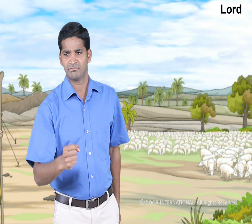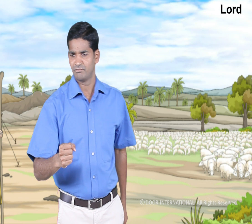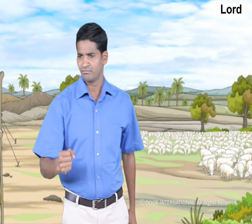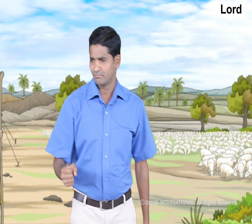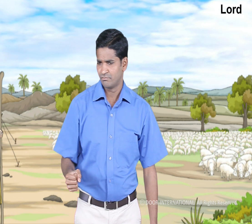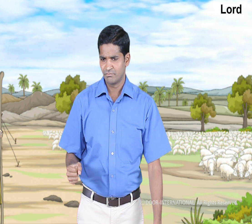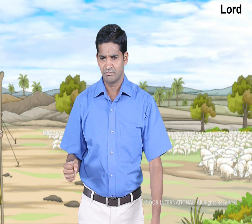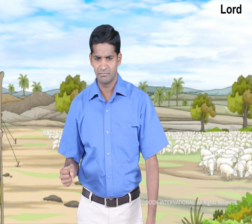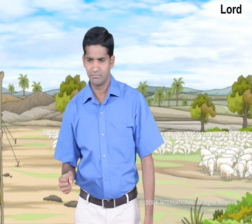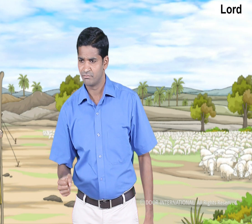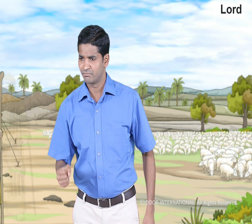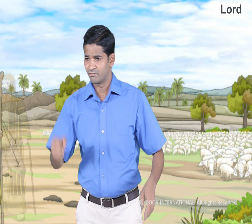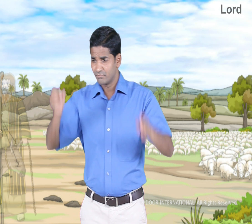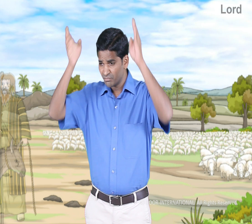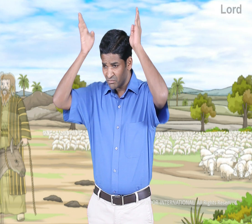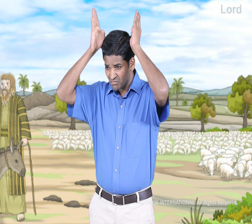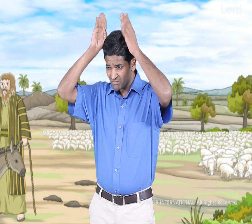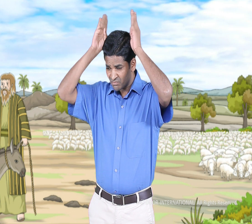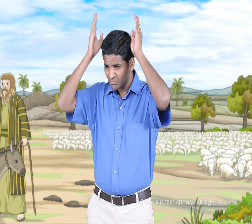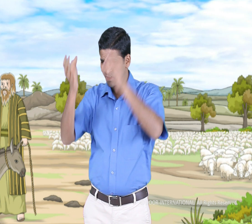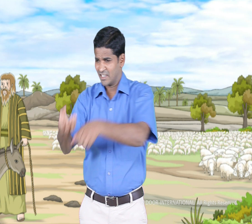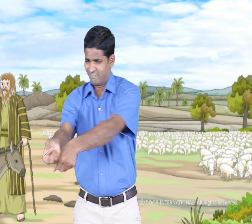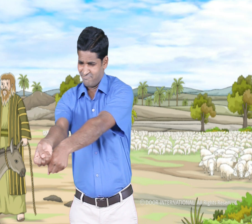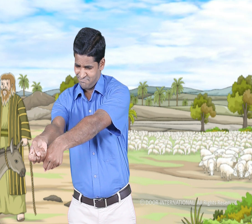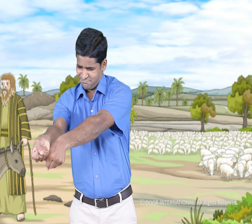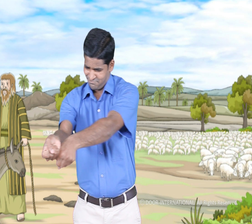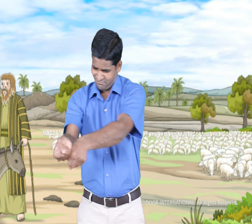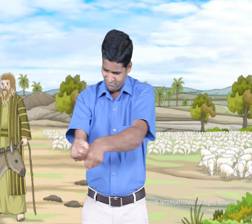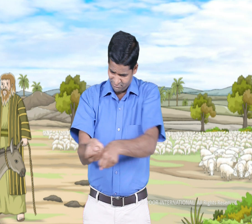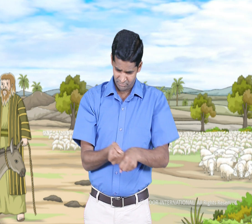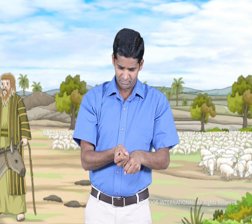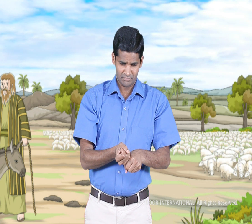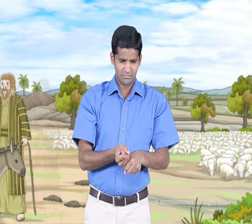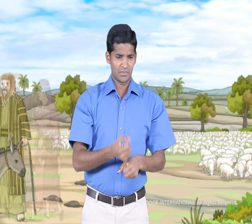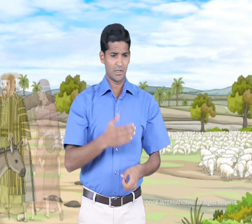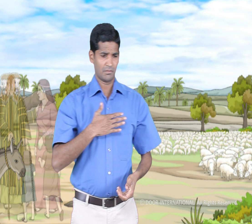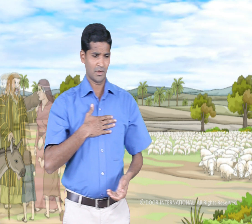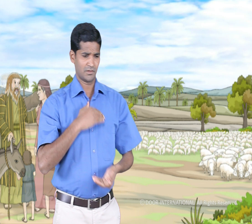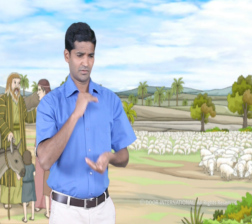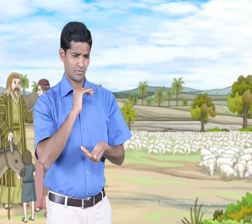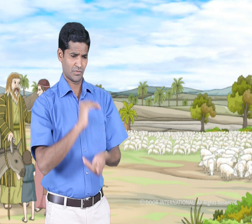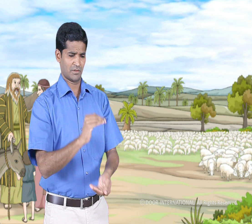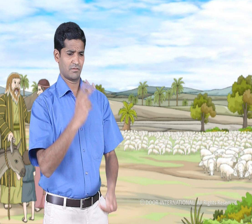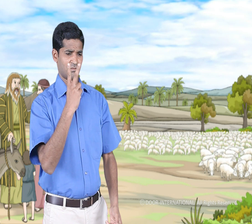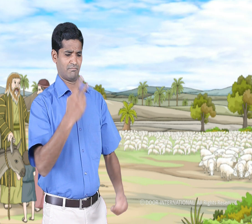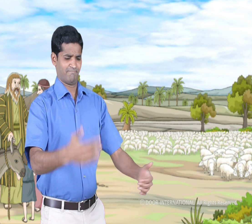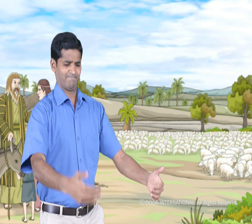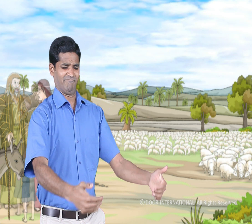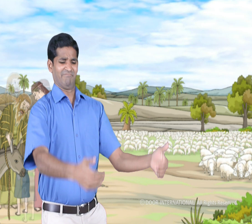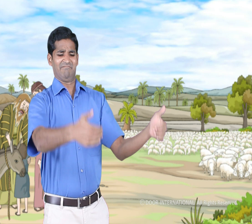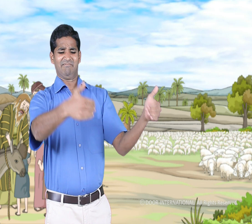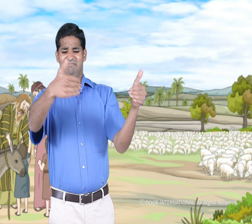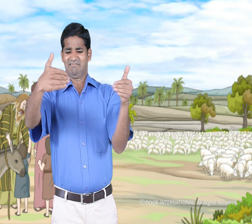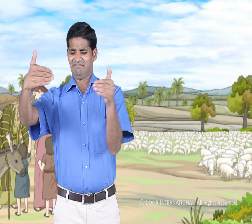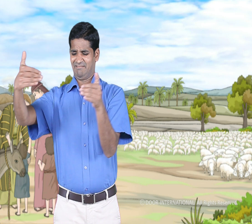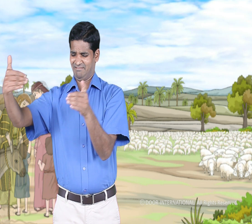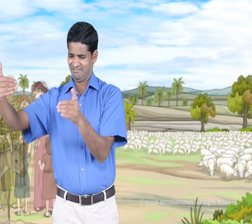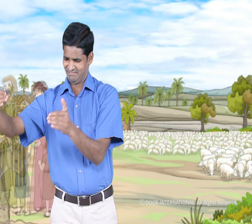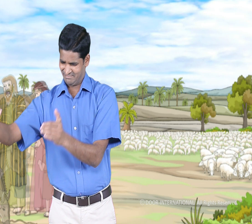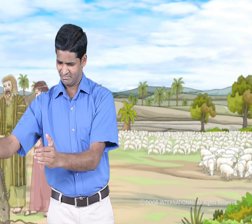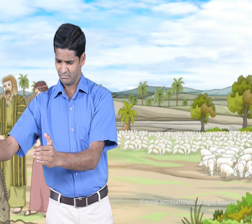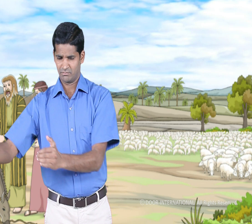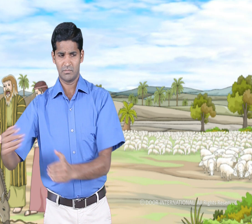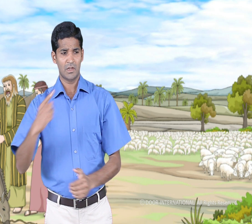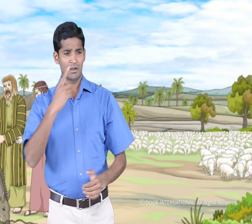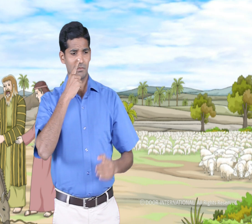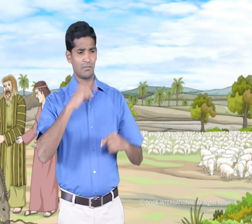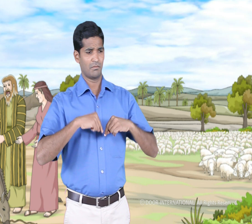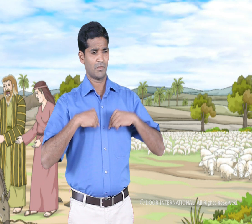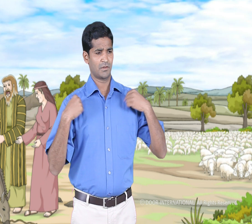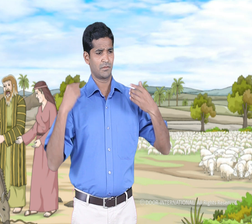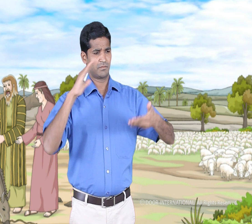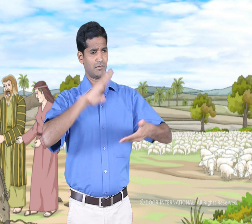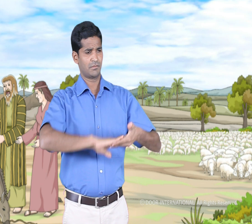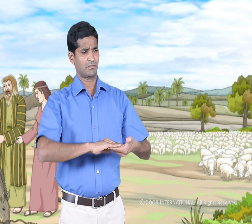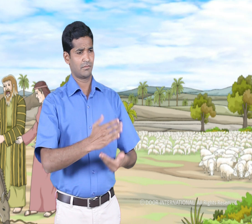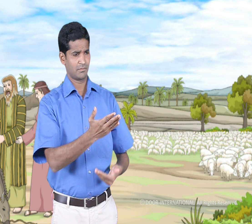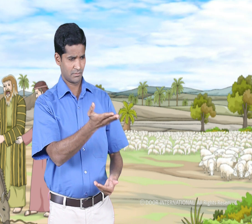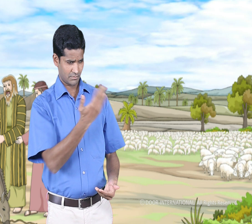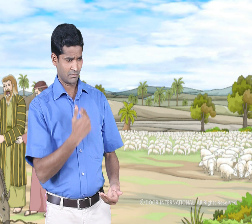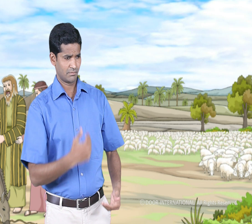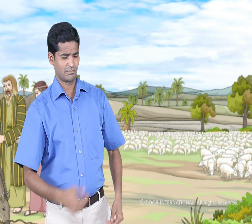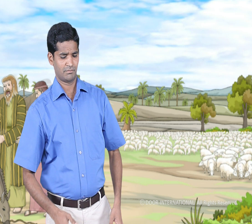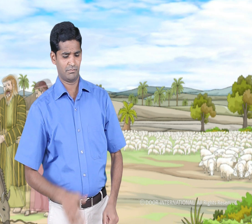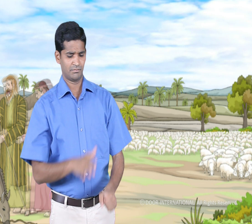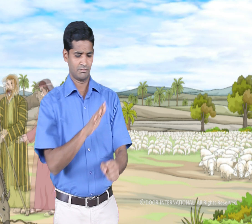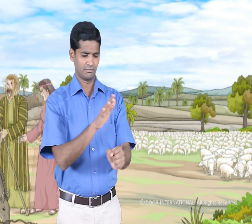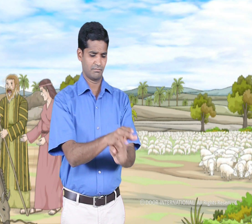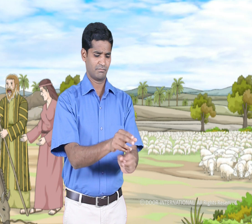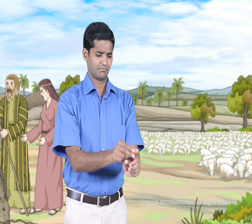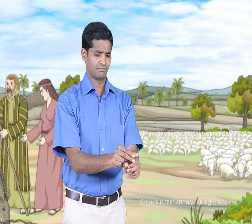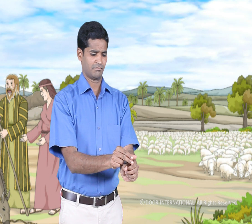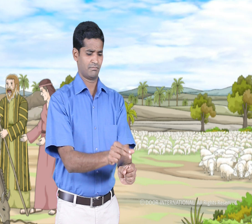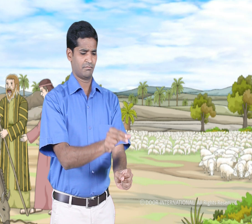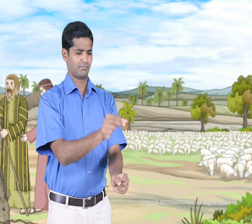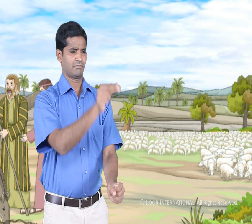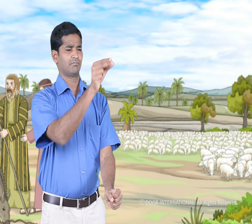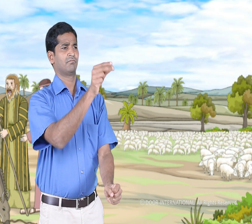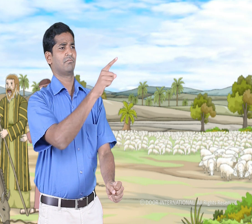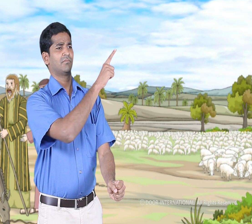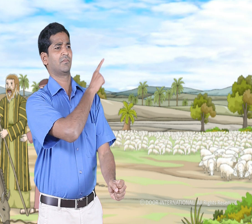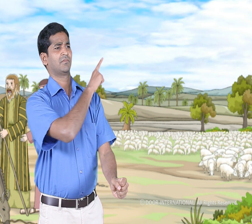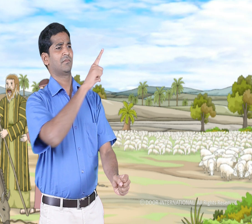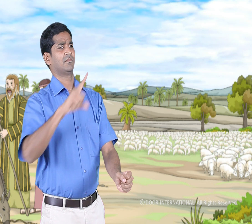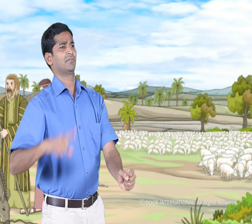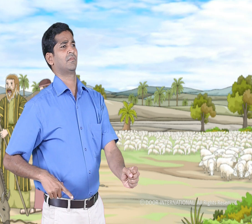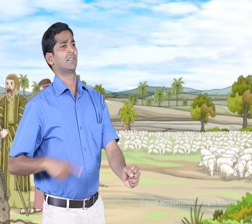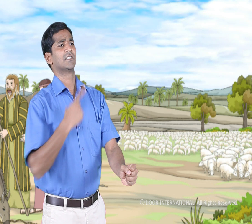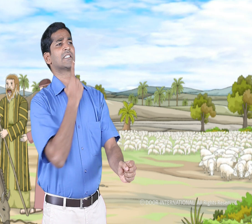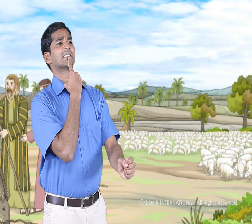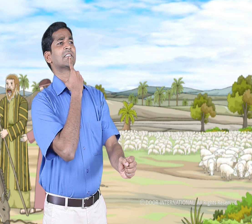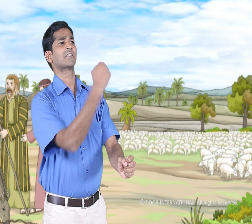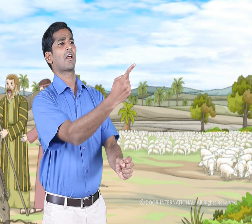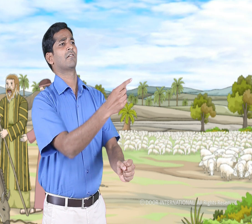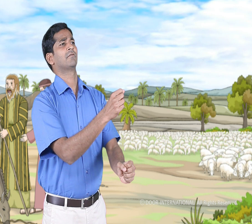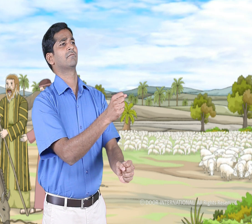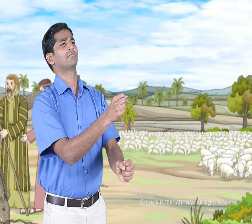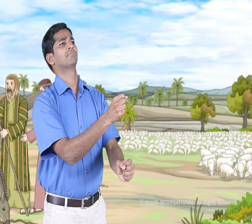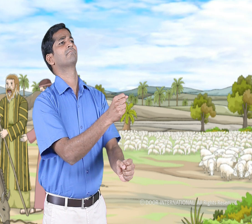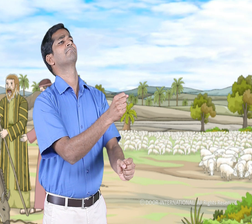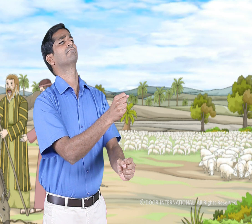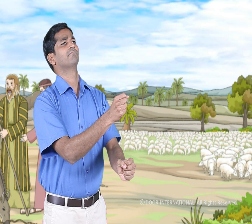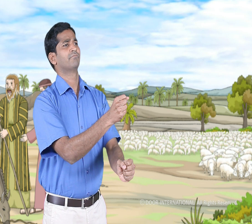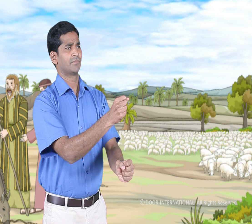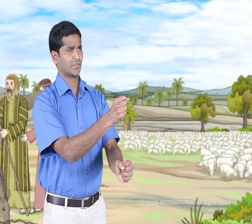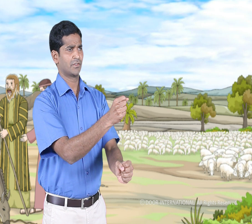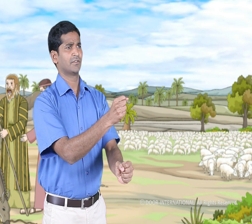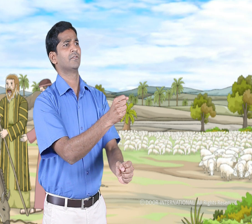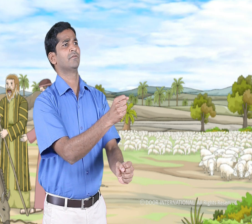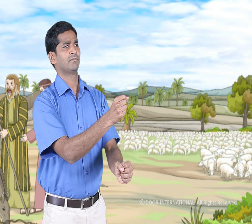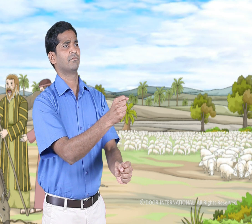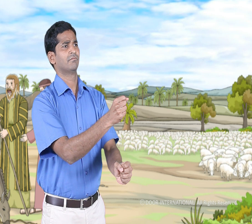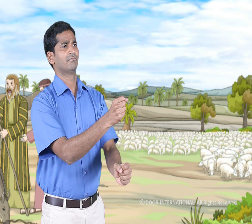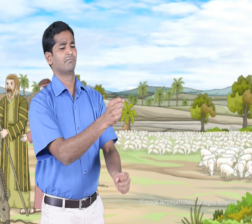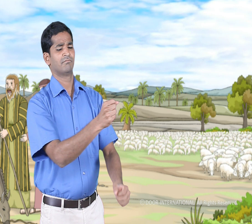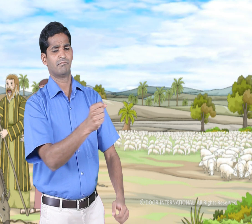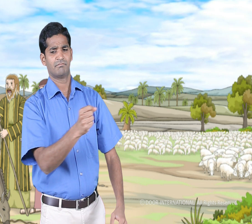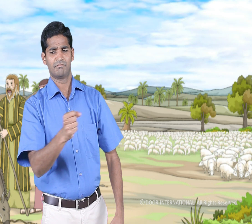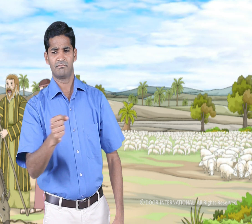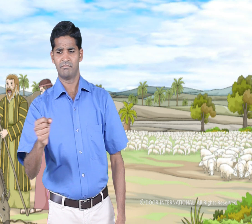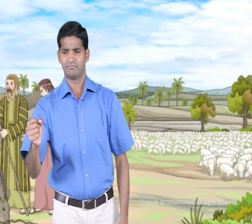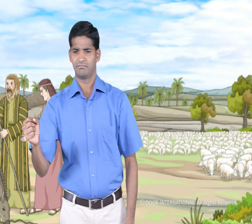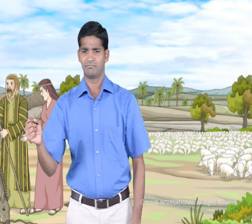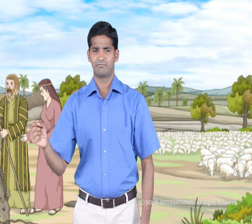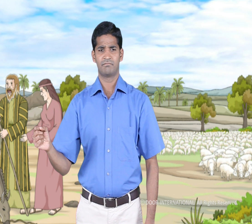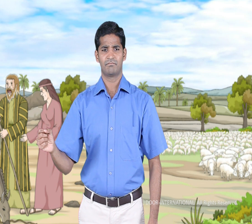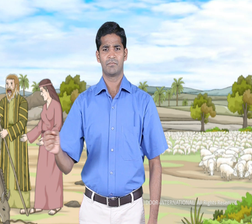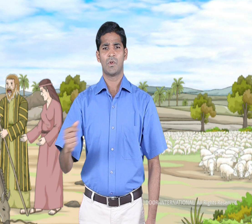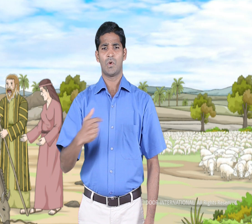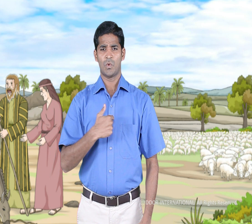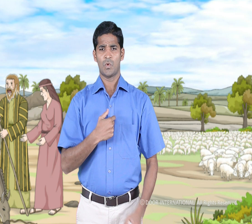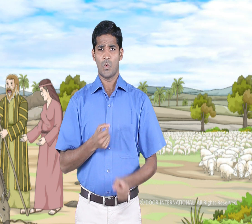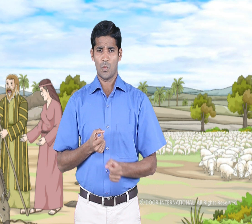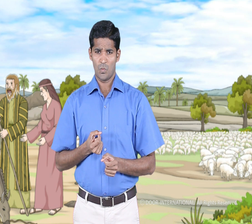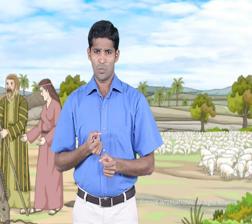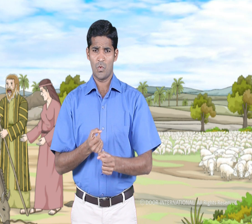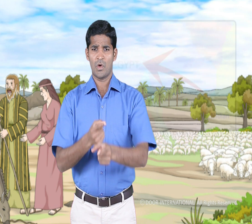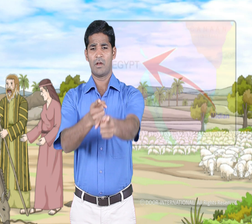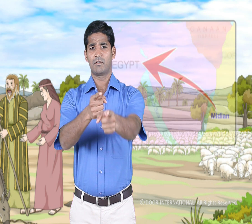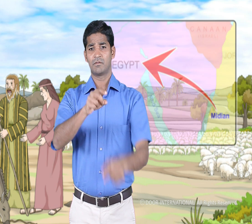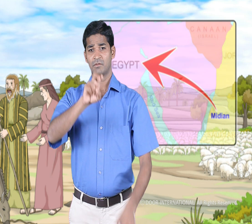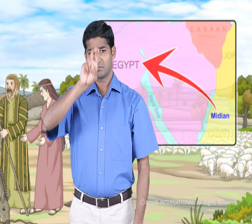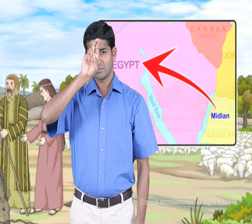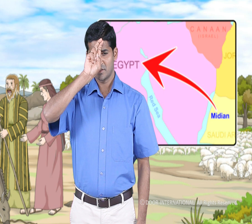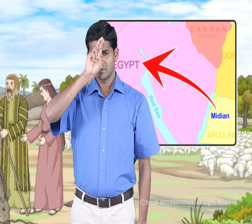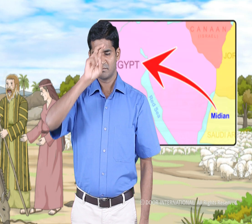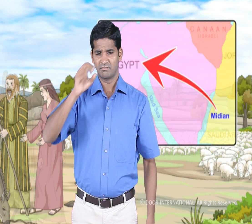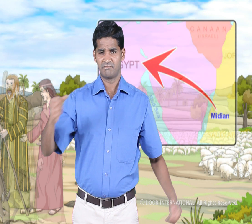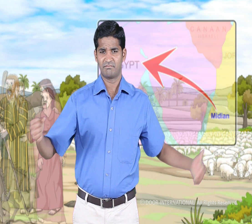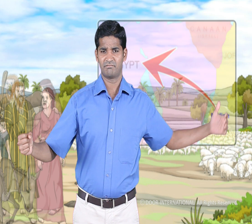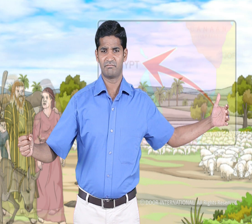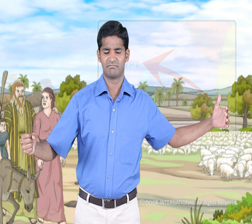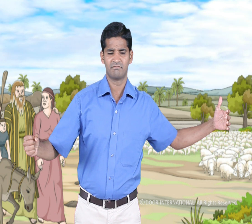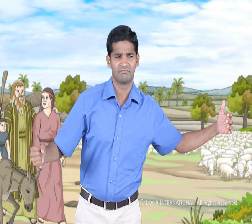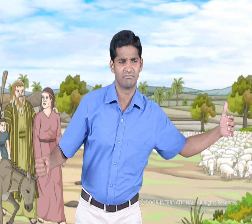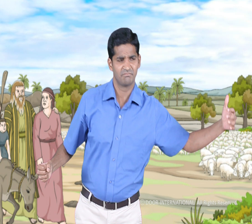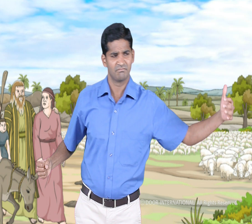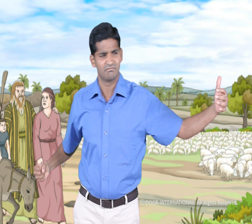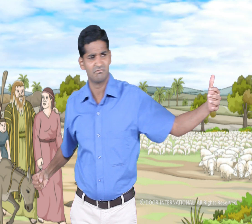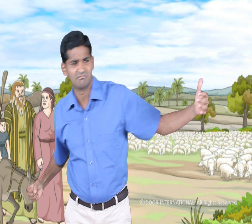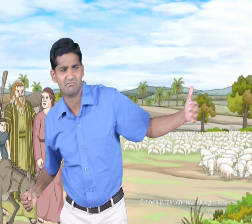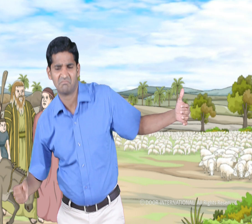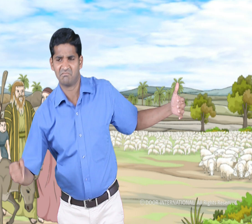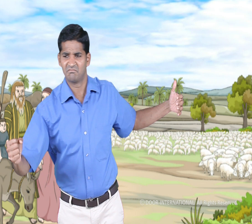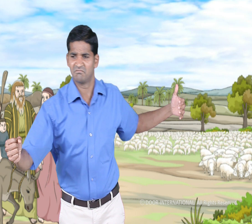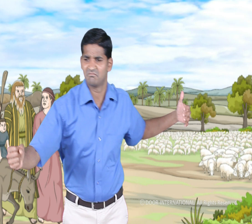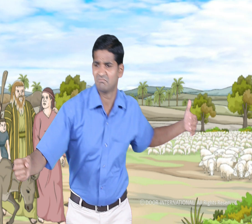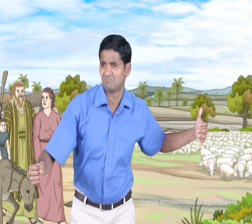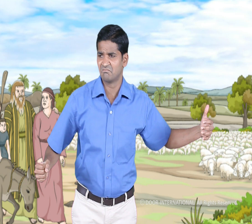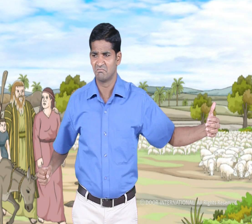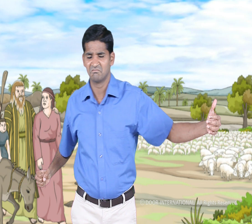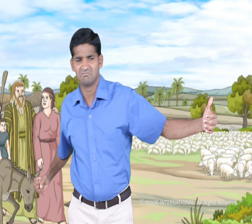So Moses took his wife and sons, put them on a donkey, and headed back to Egypt.